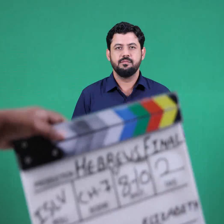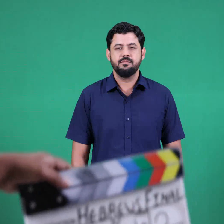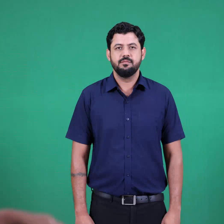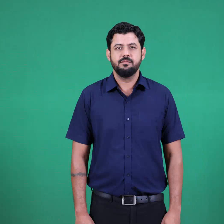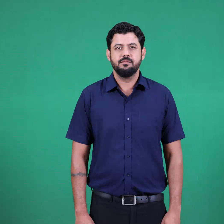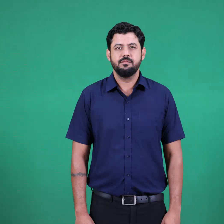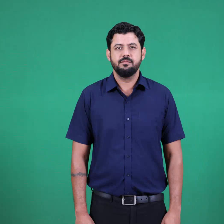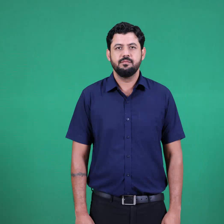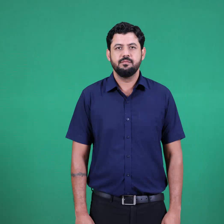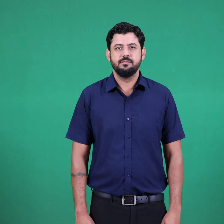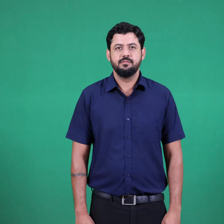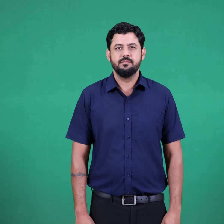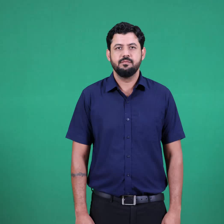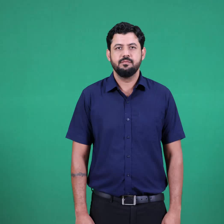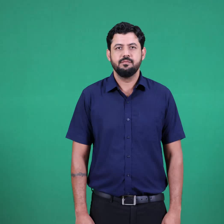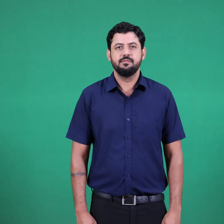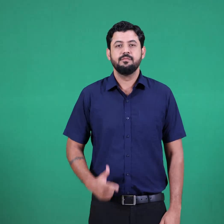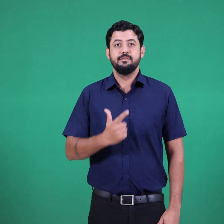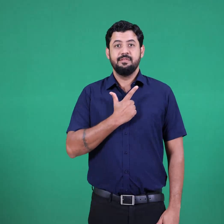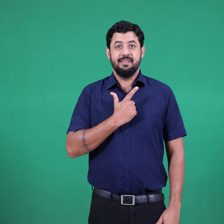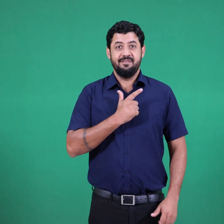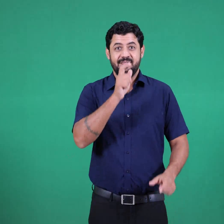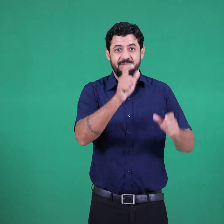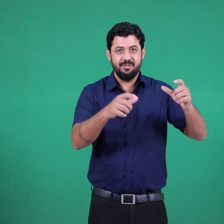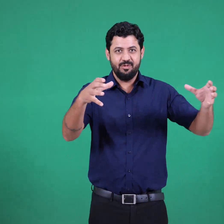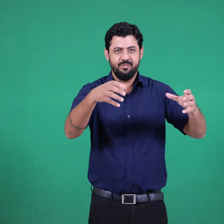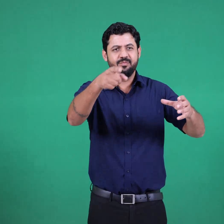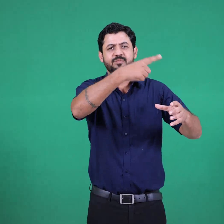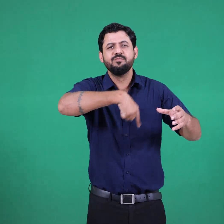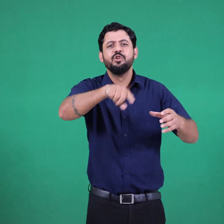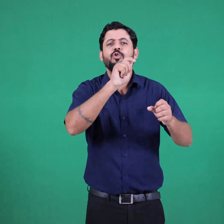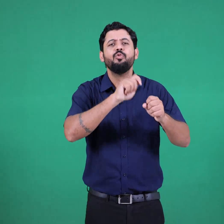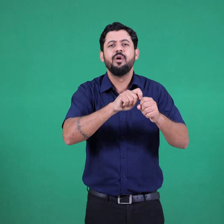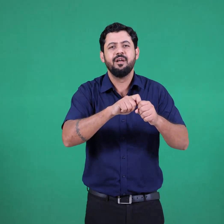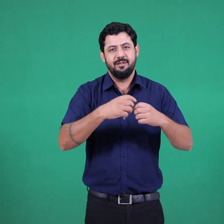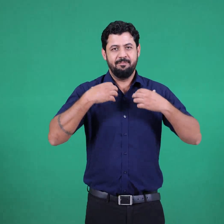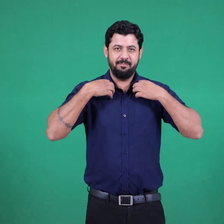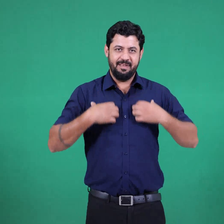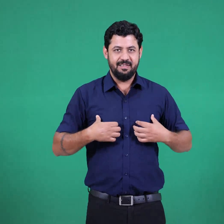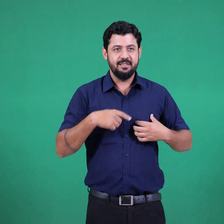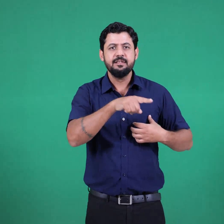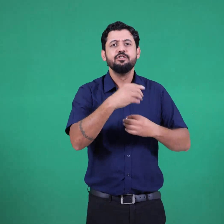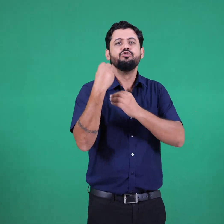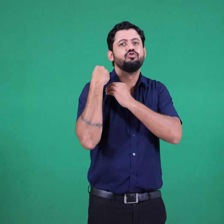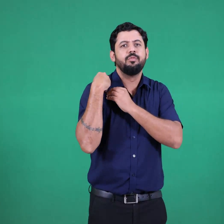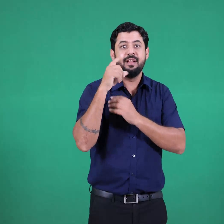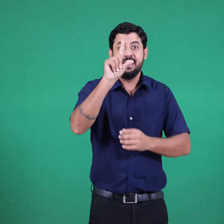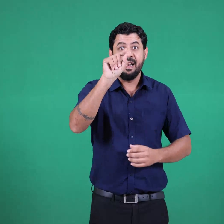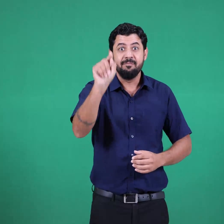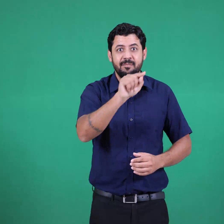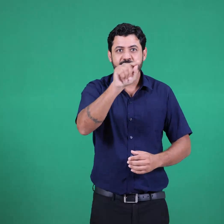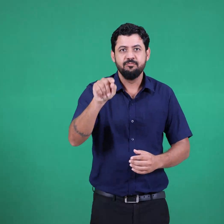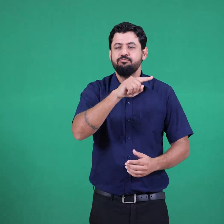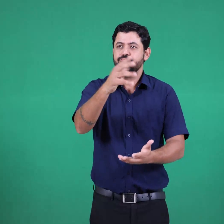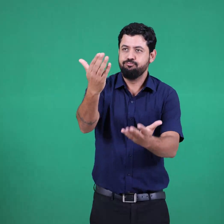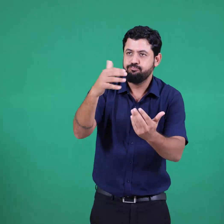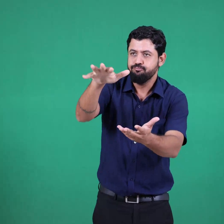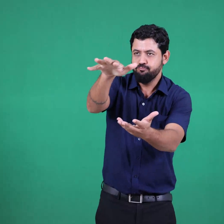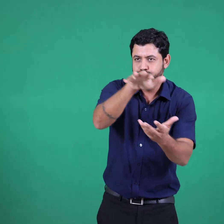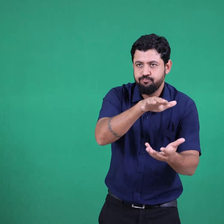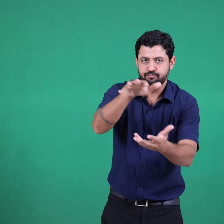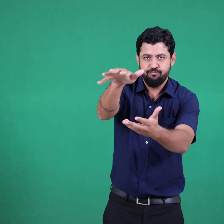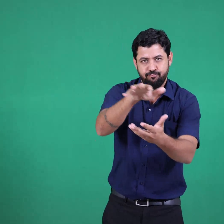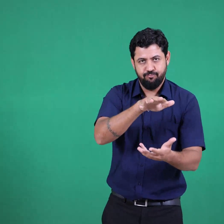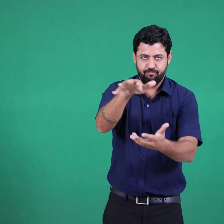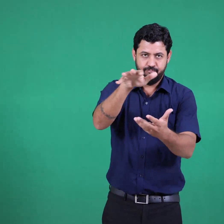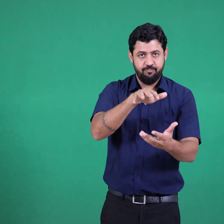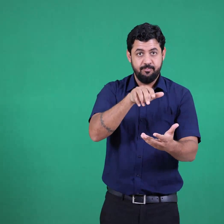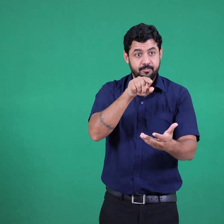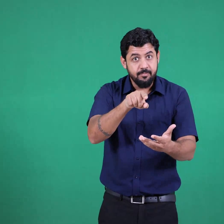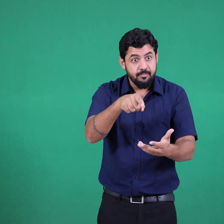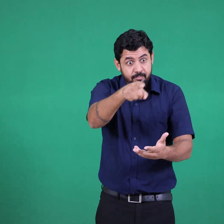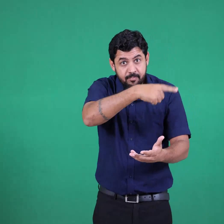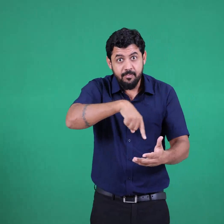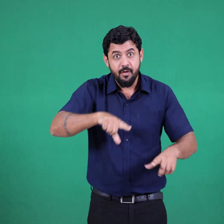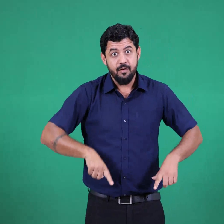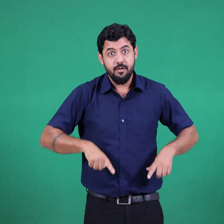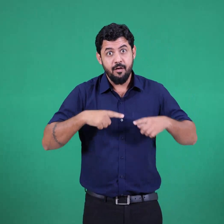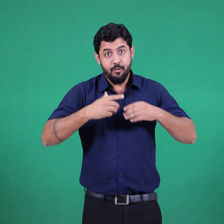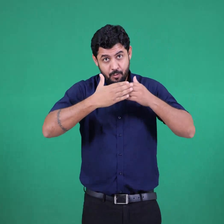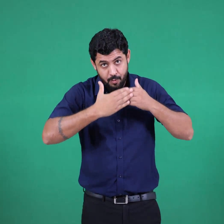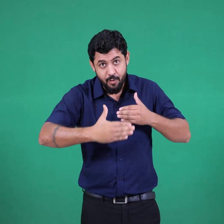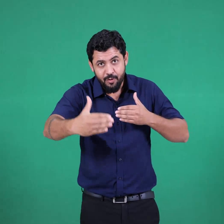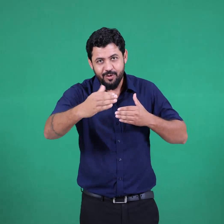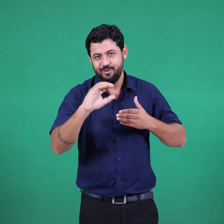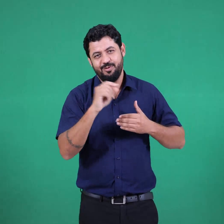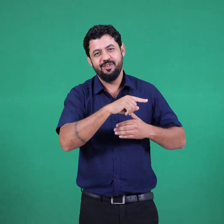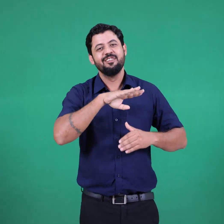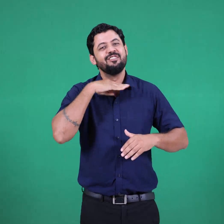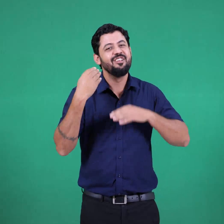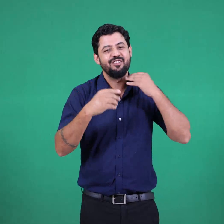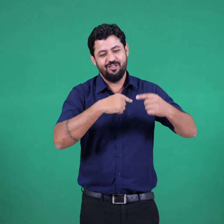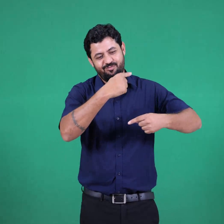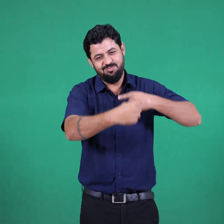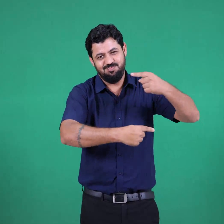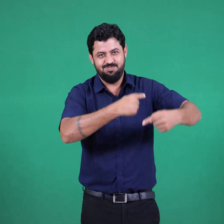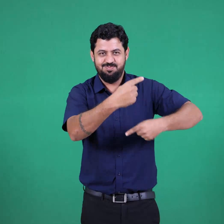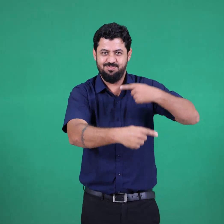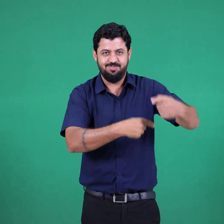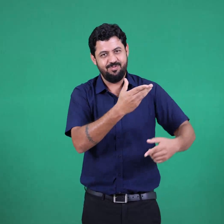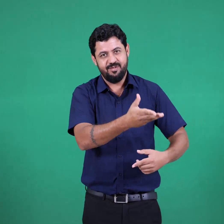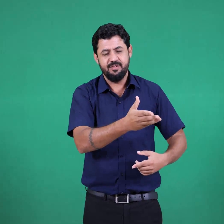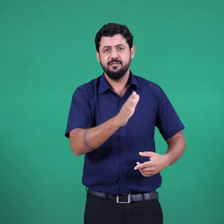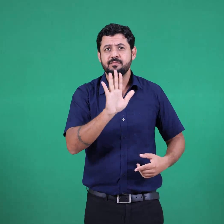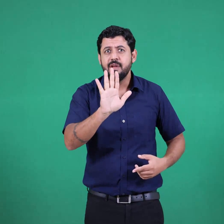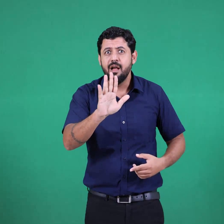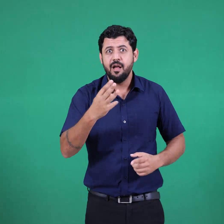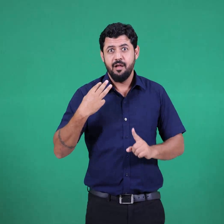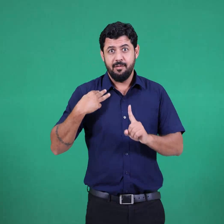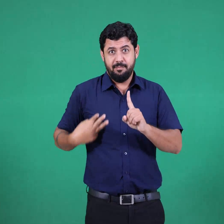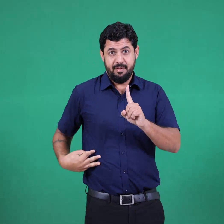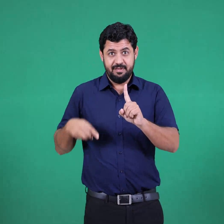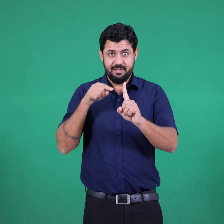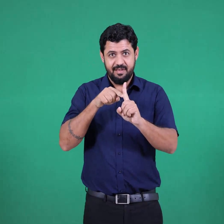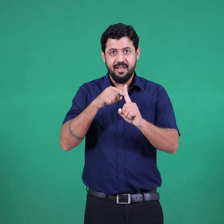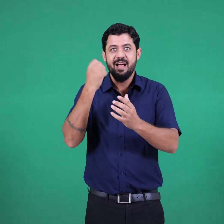In the case of the Levites, mortal men collect the tenth;